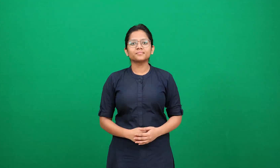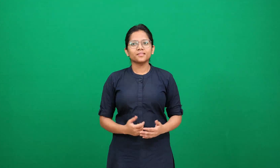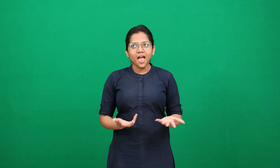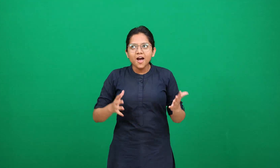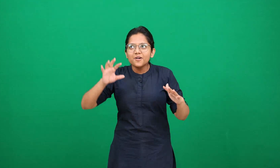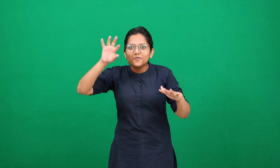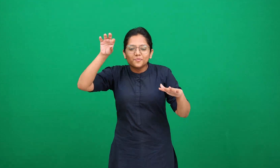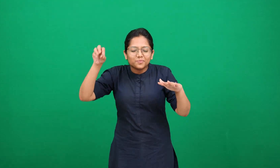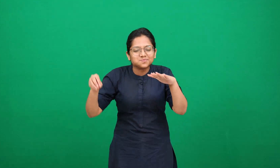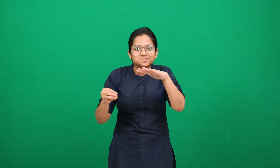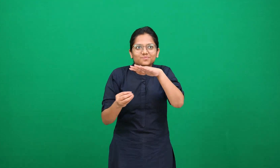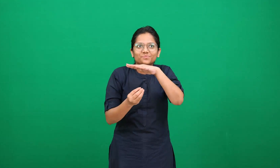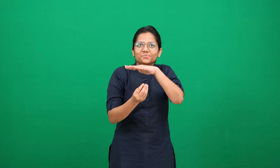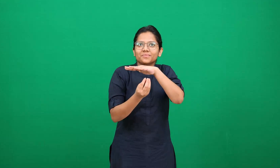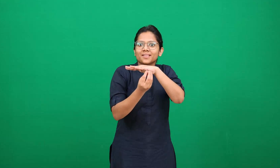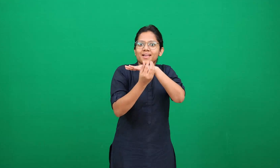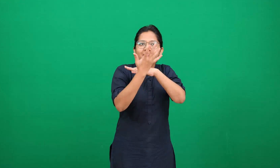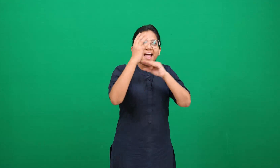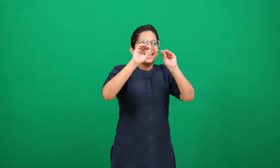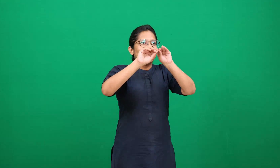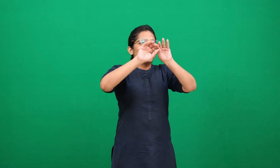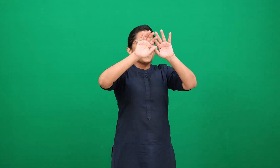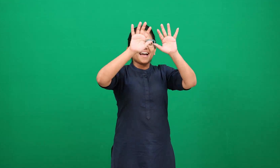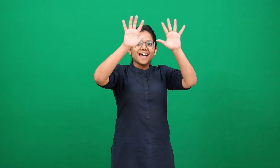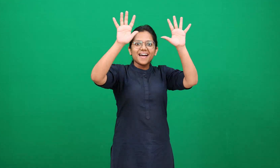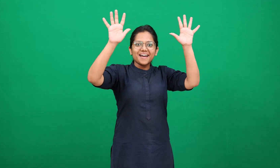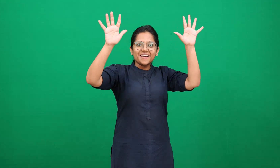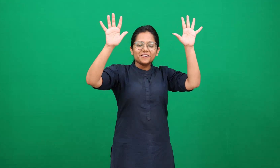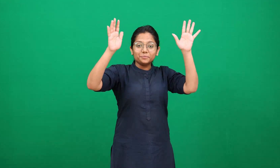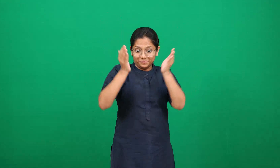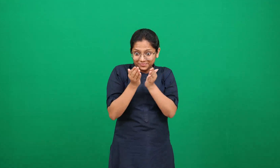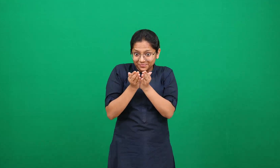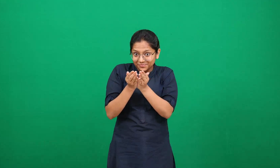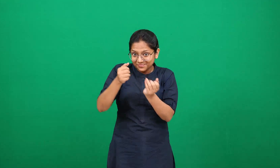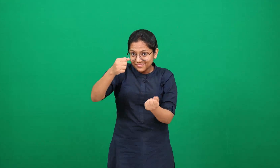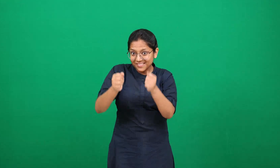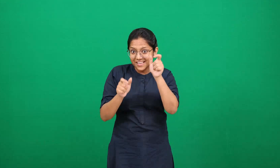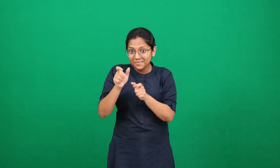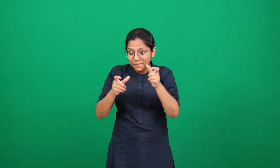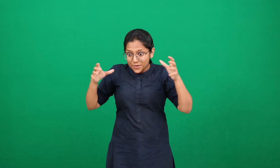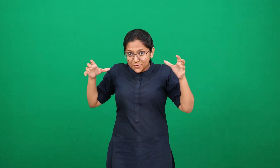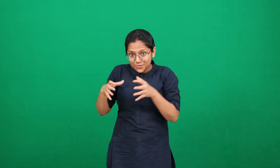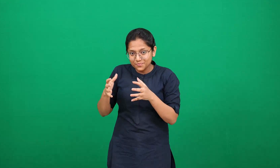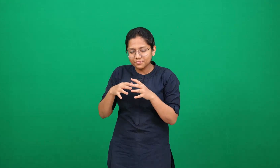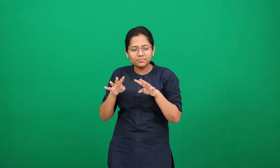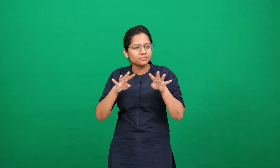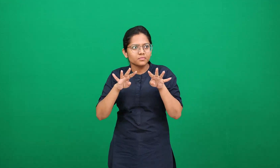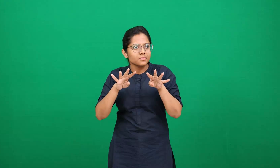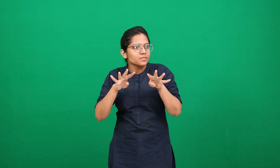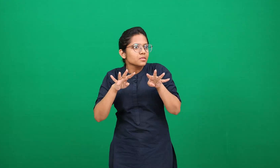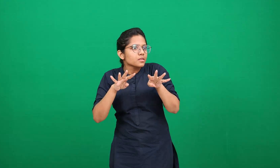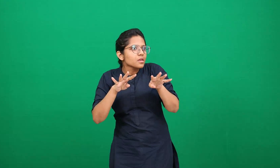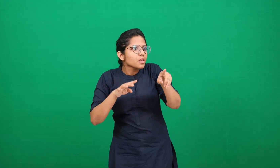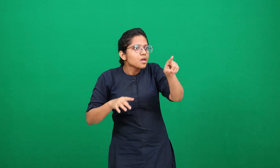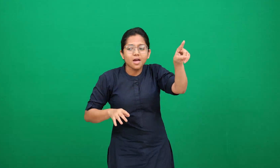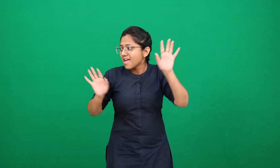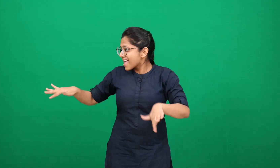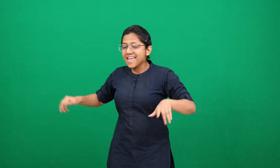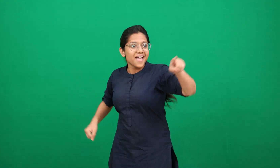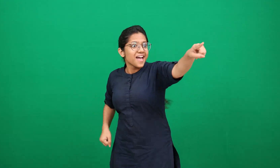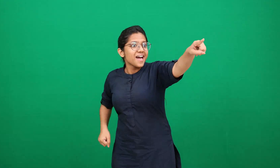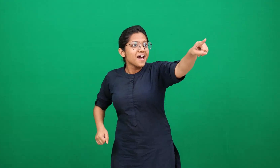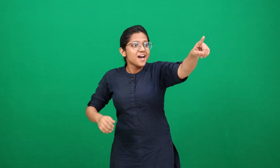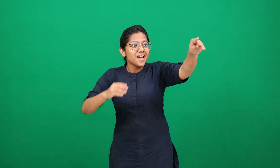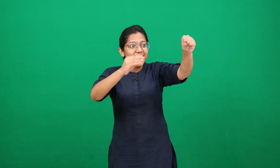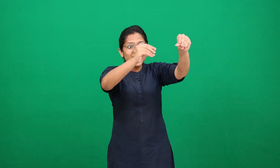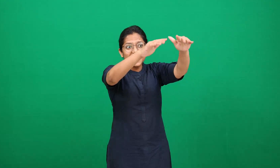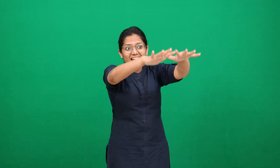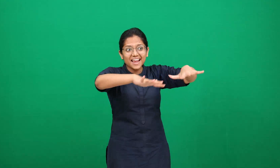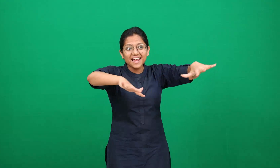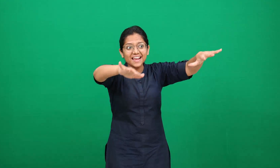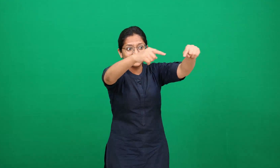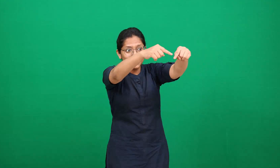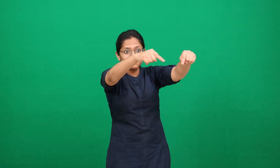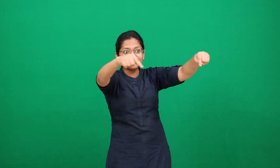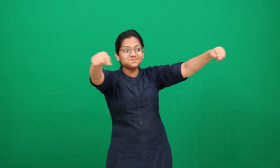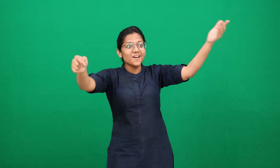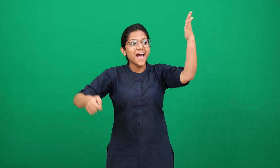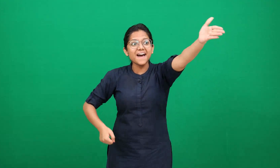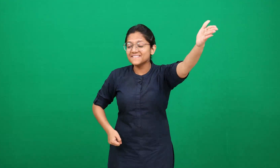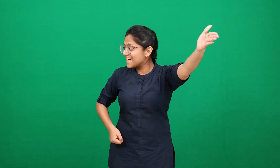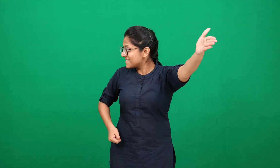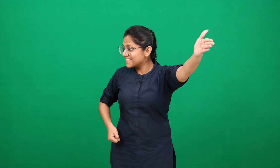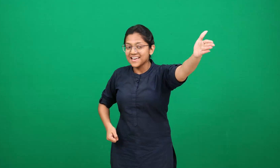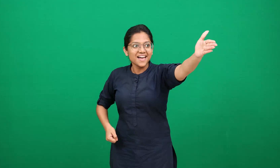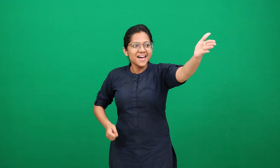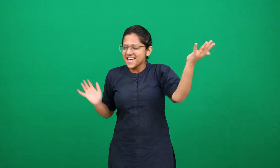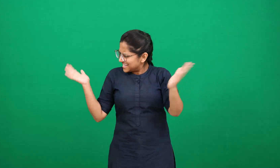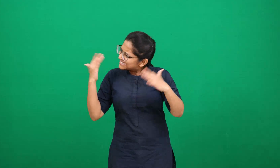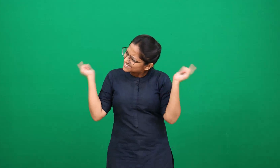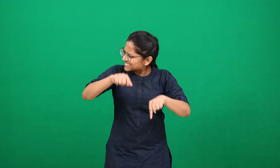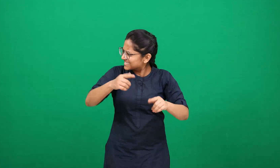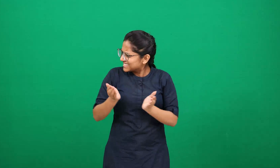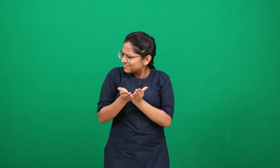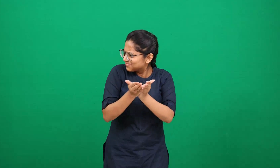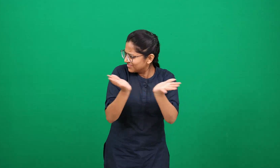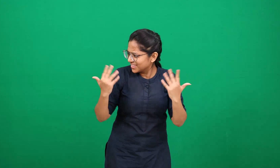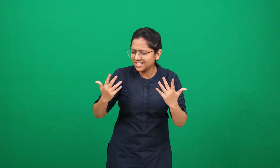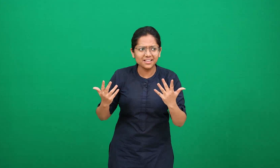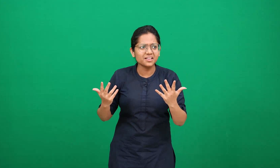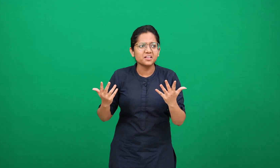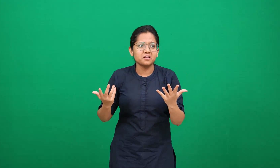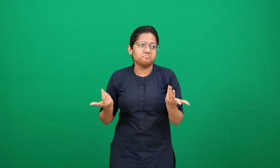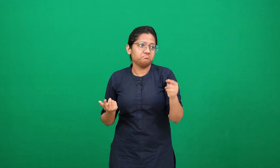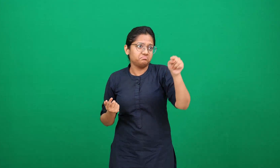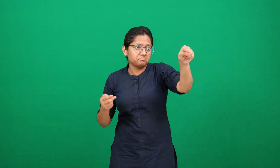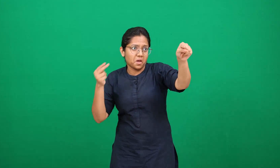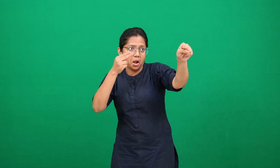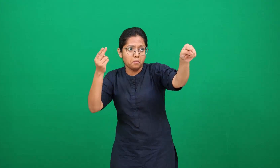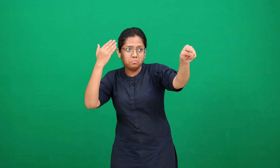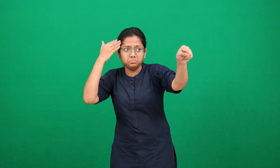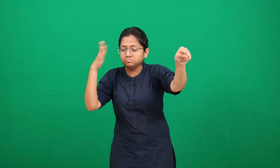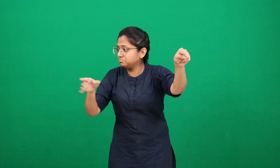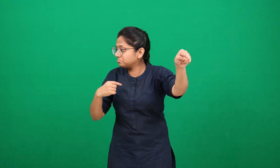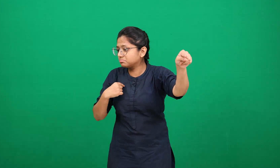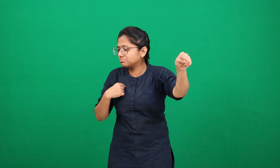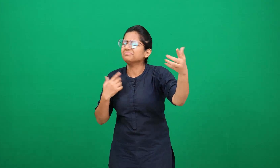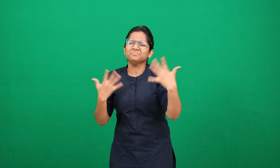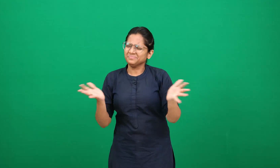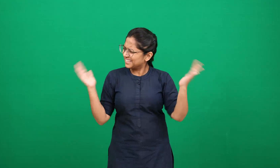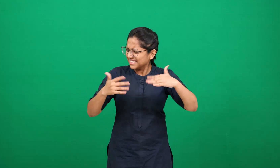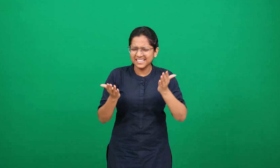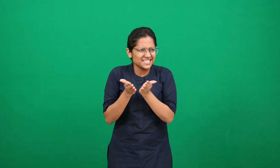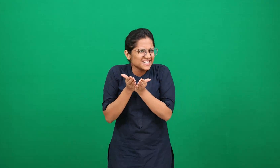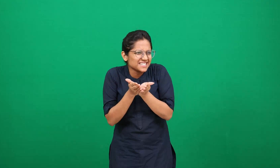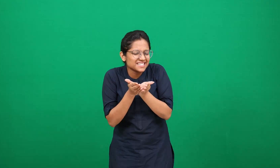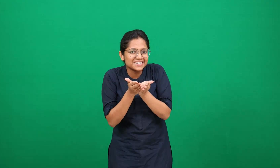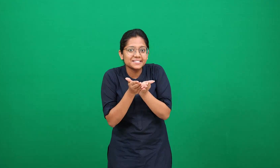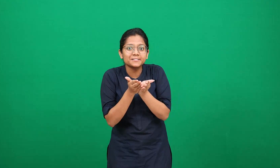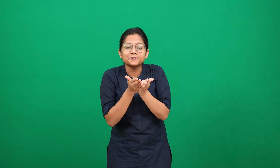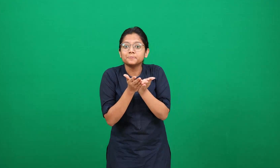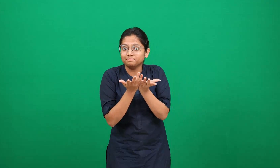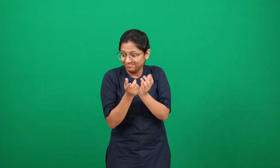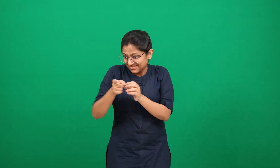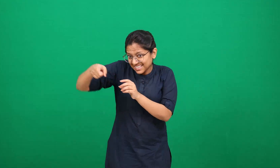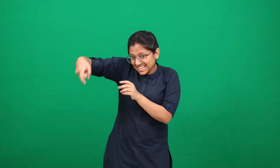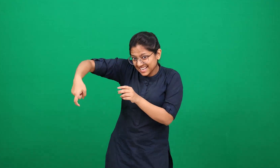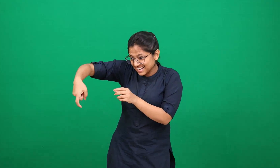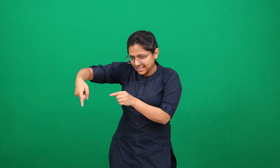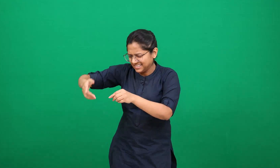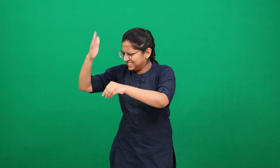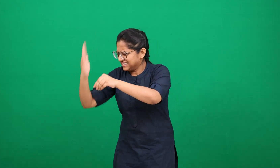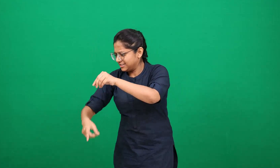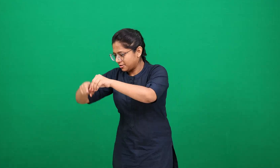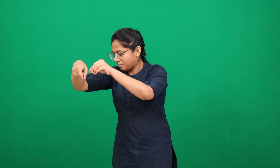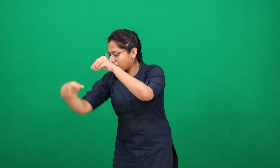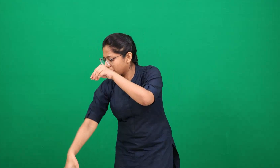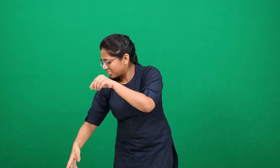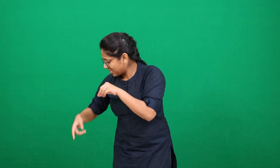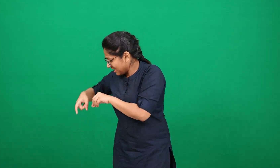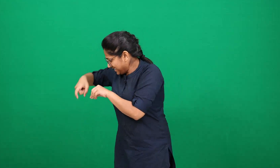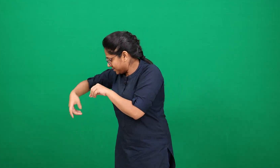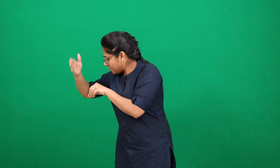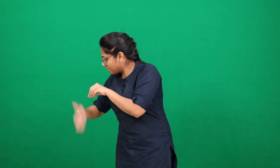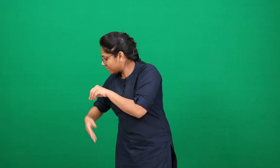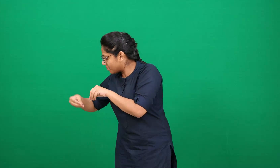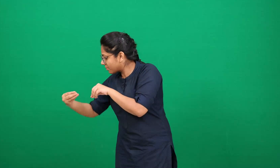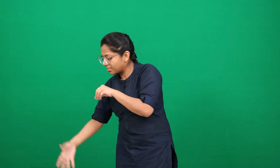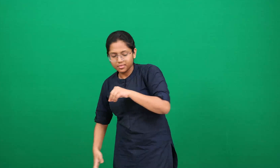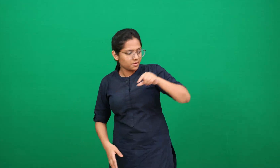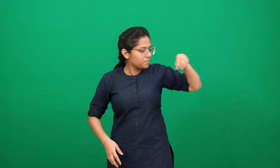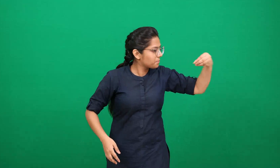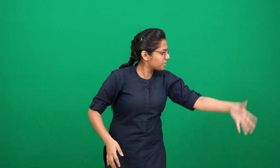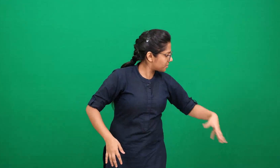When daylight came, they did not recognize the land, but they sighted a bay with a sandy beach, where they decided to run the ship aground if they could.